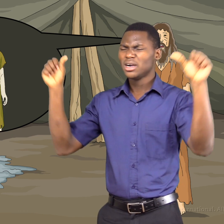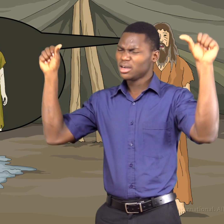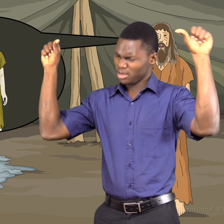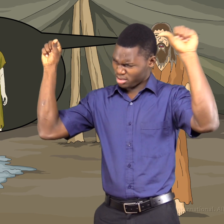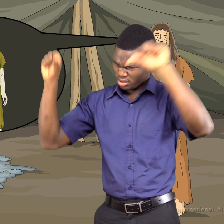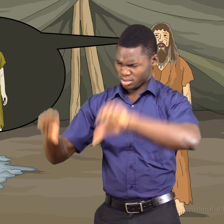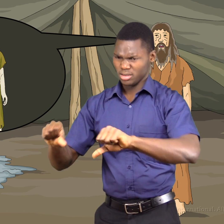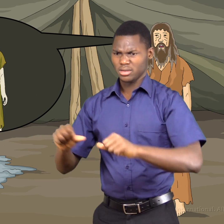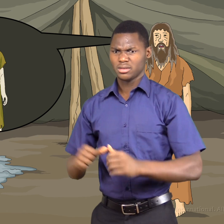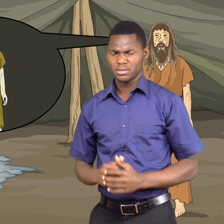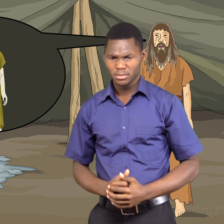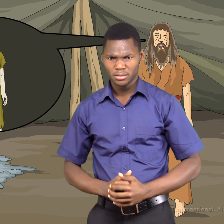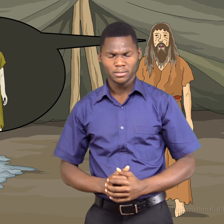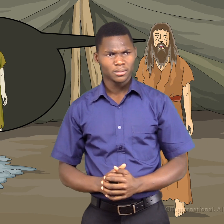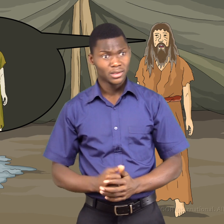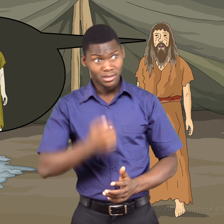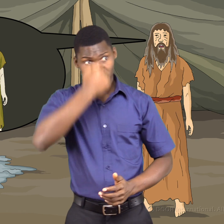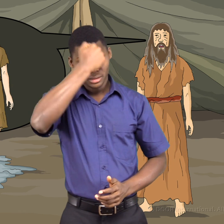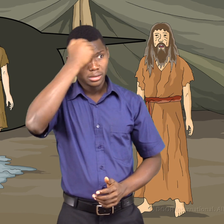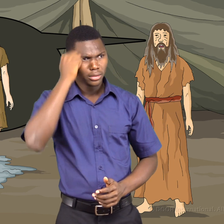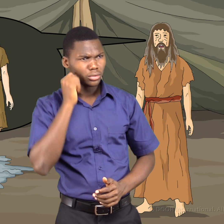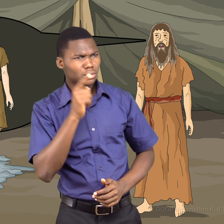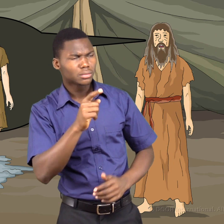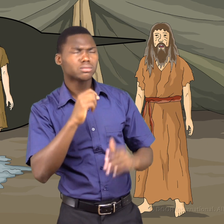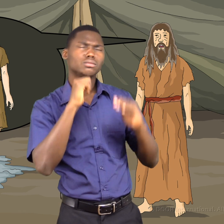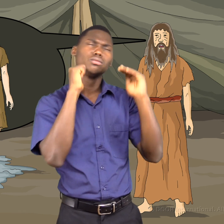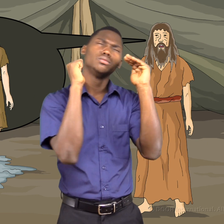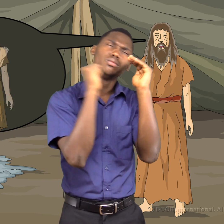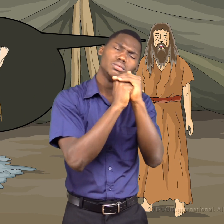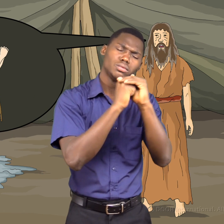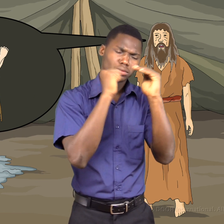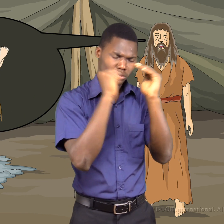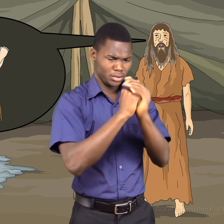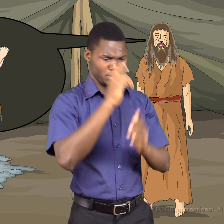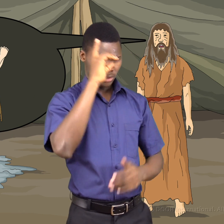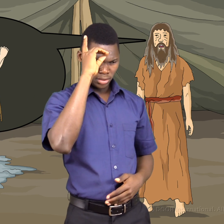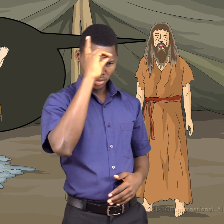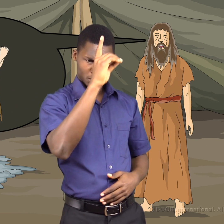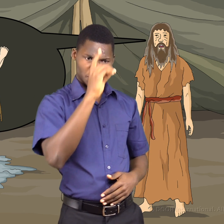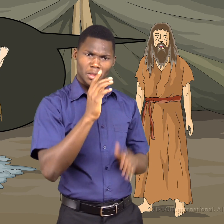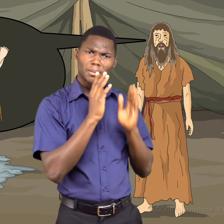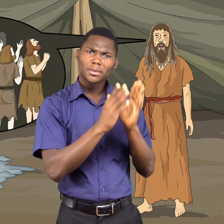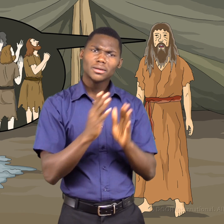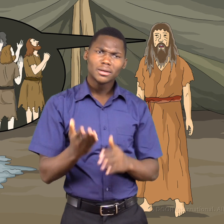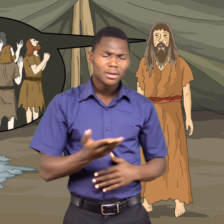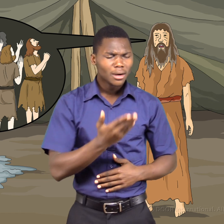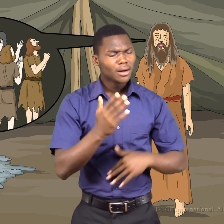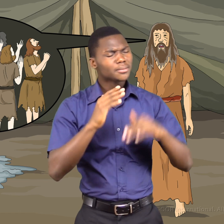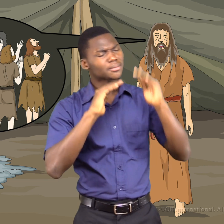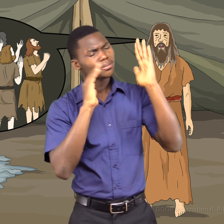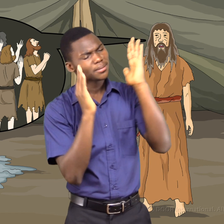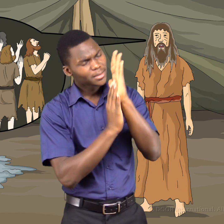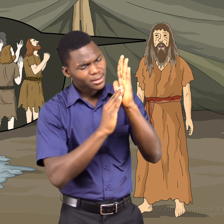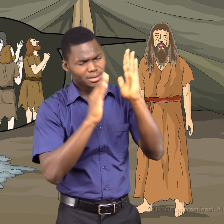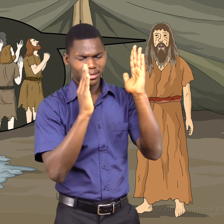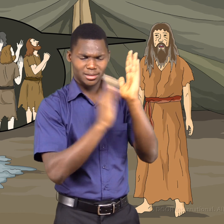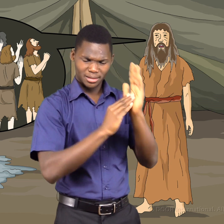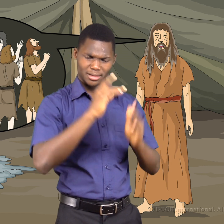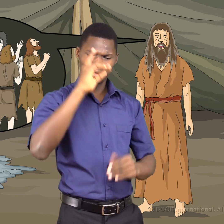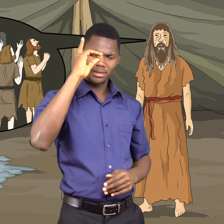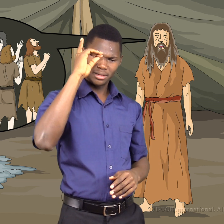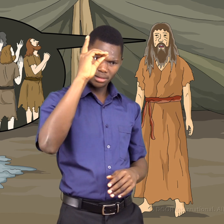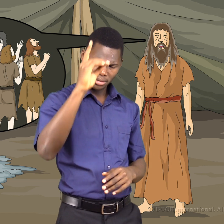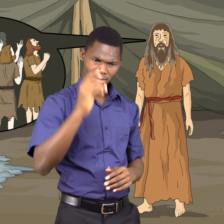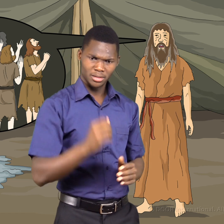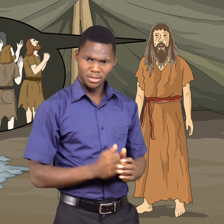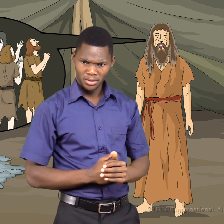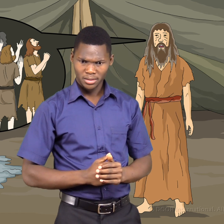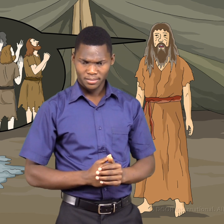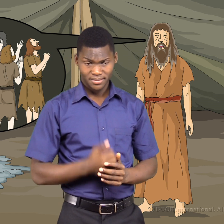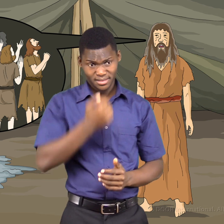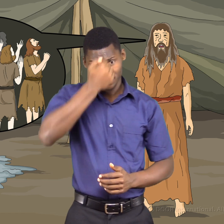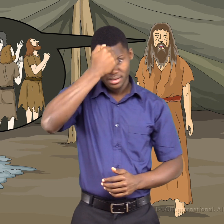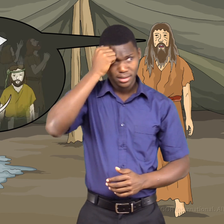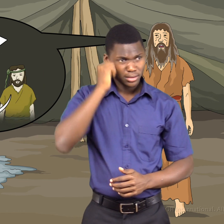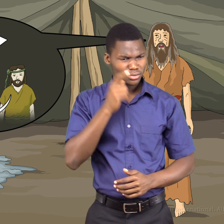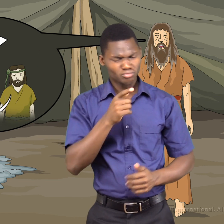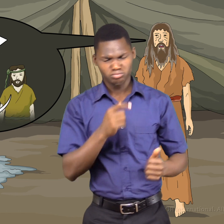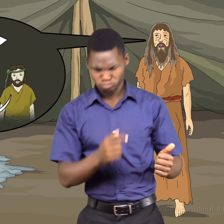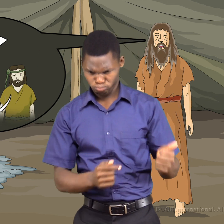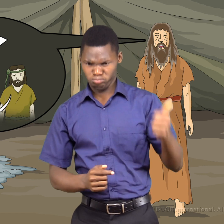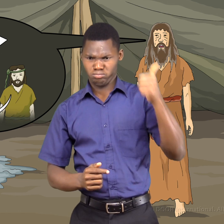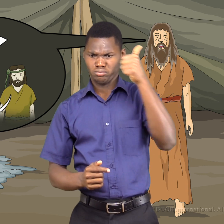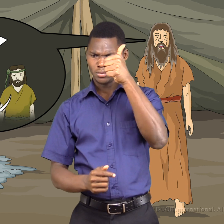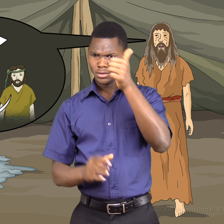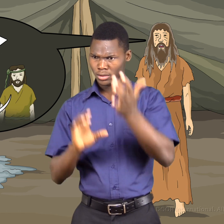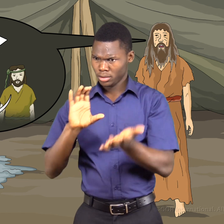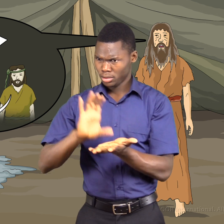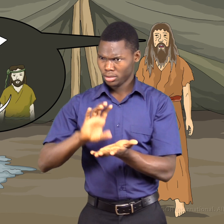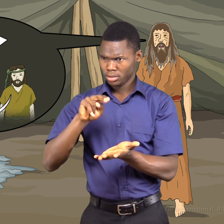He also declared: “Blessed be the LORD, the God of Shem!